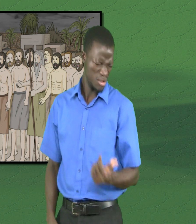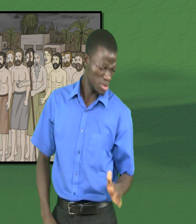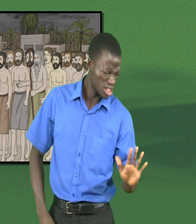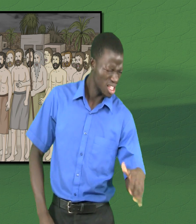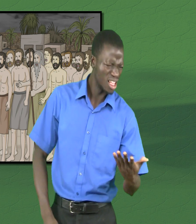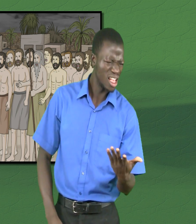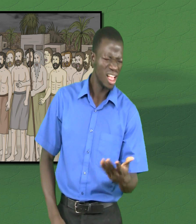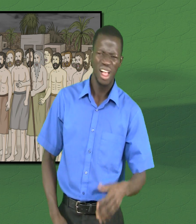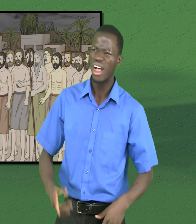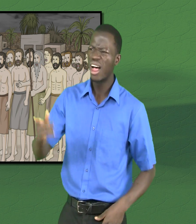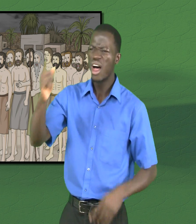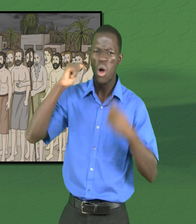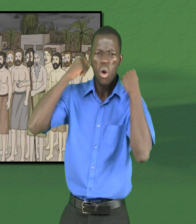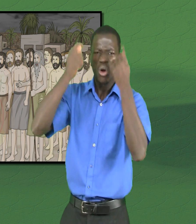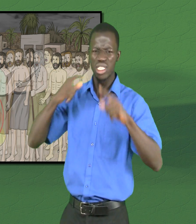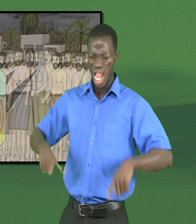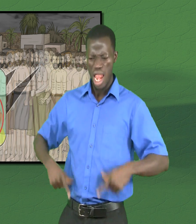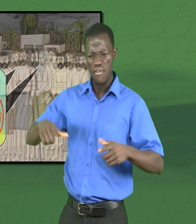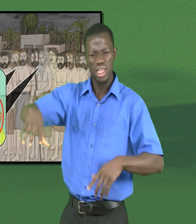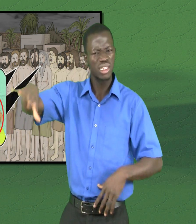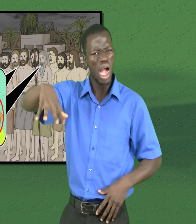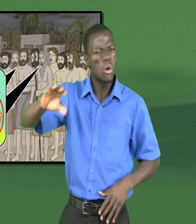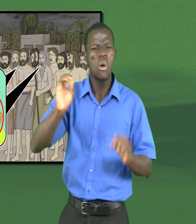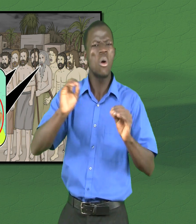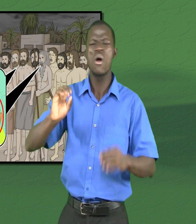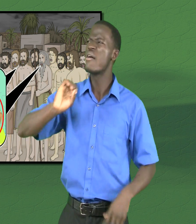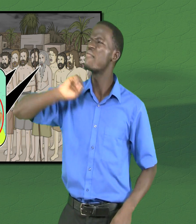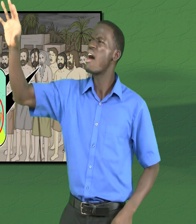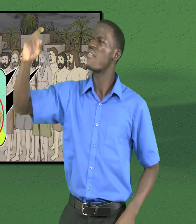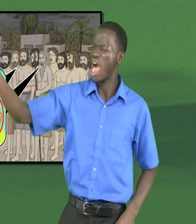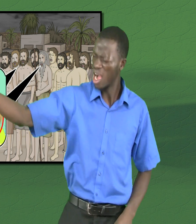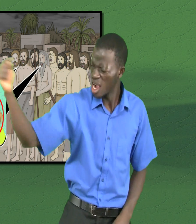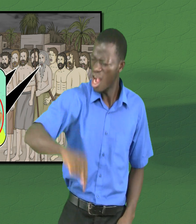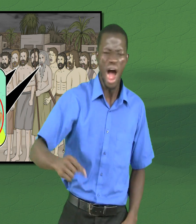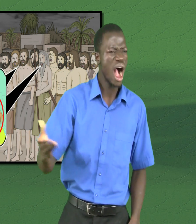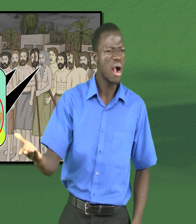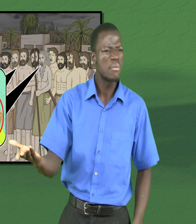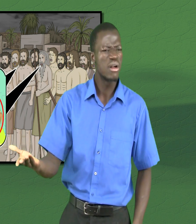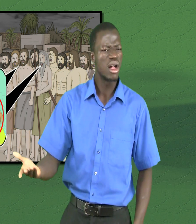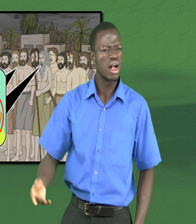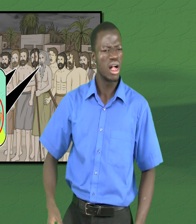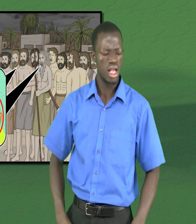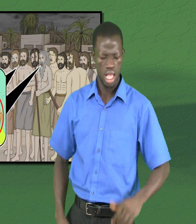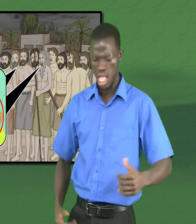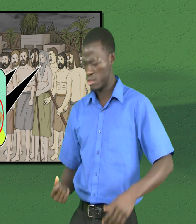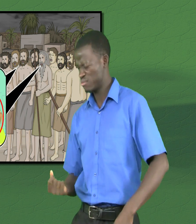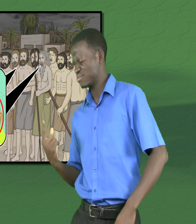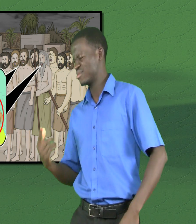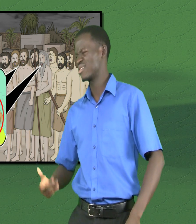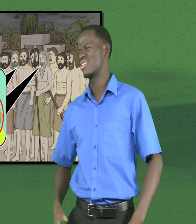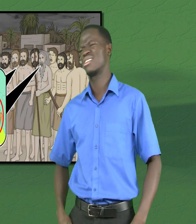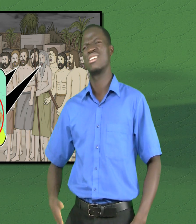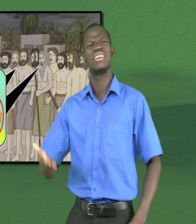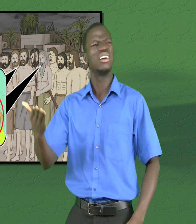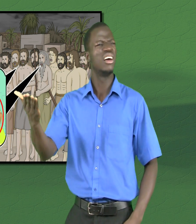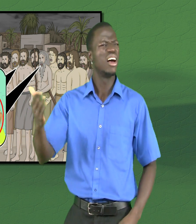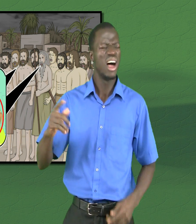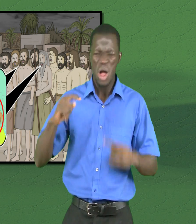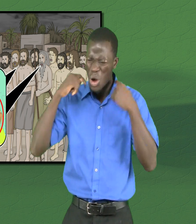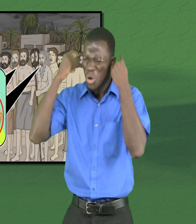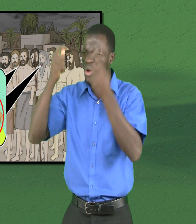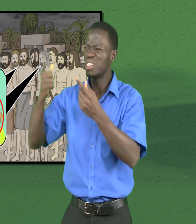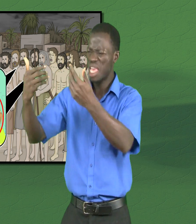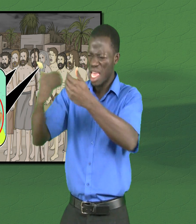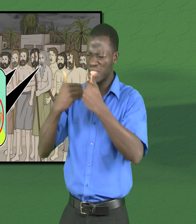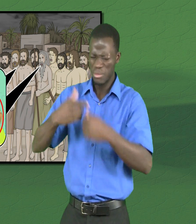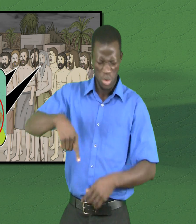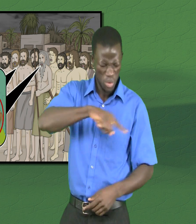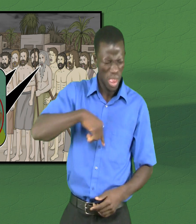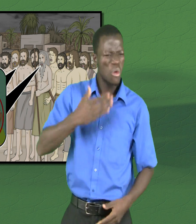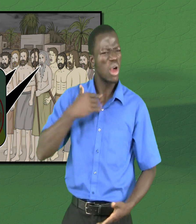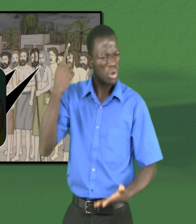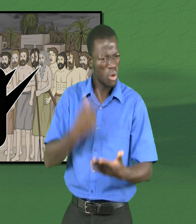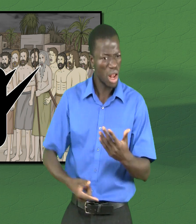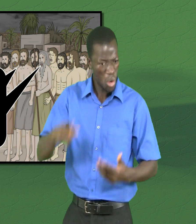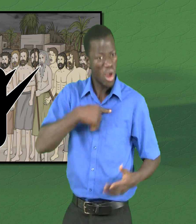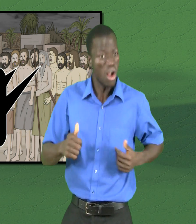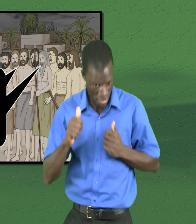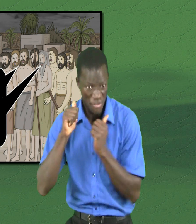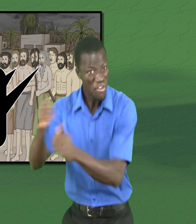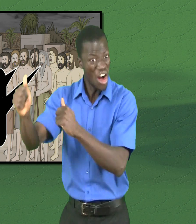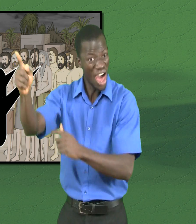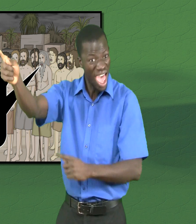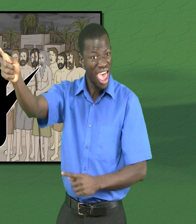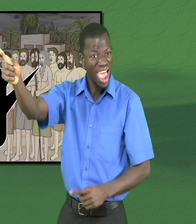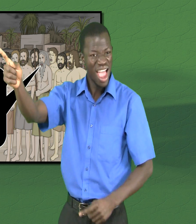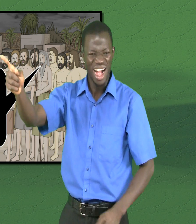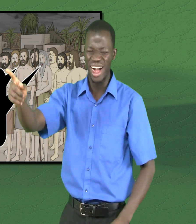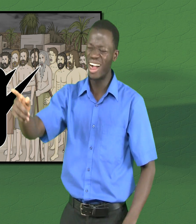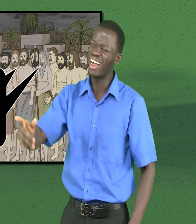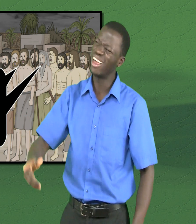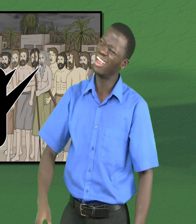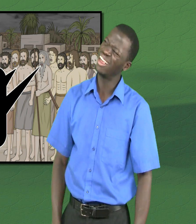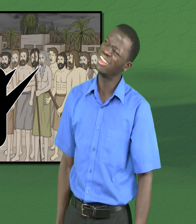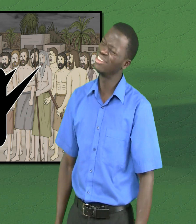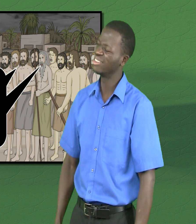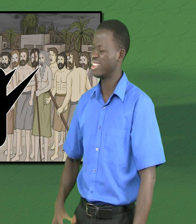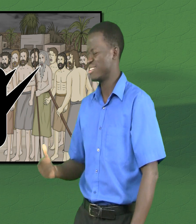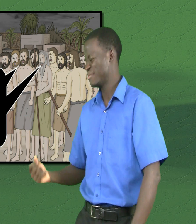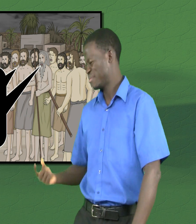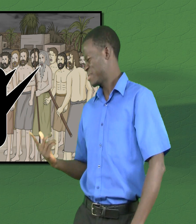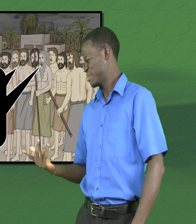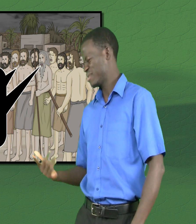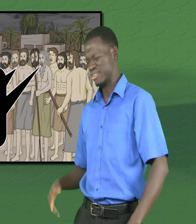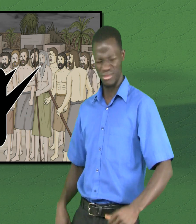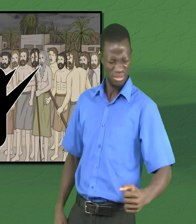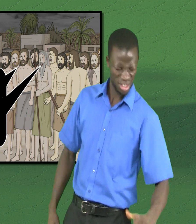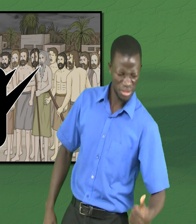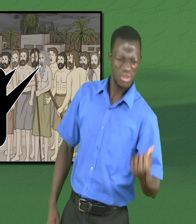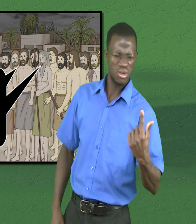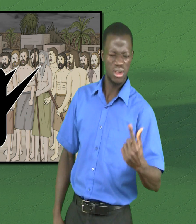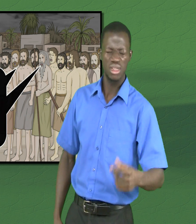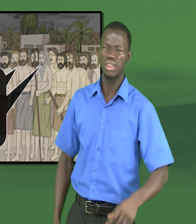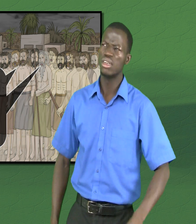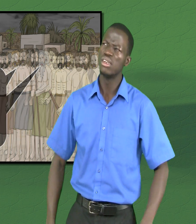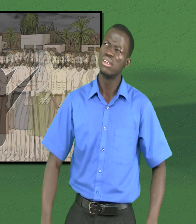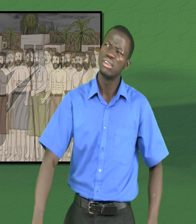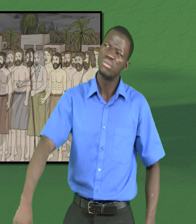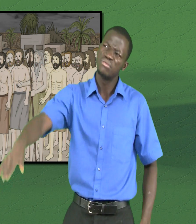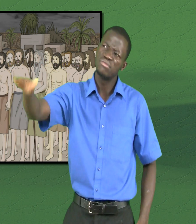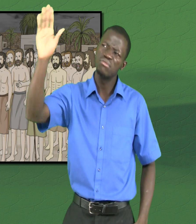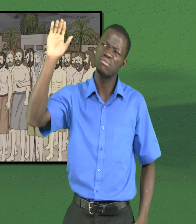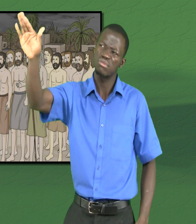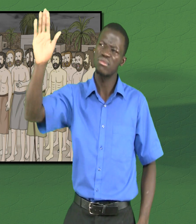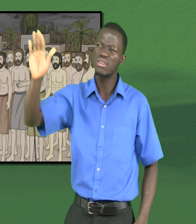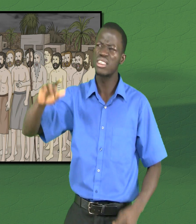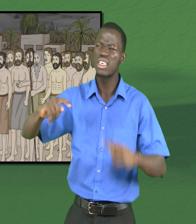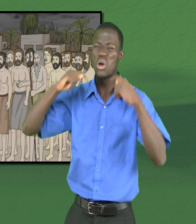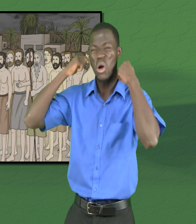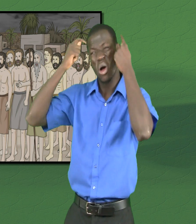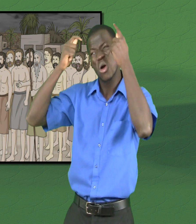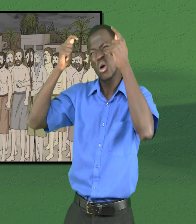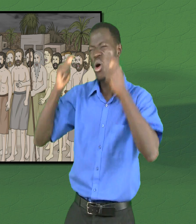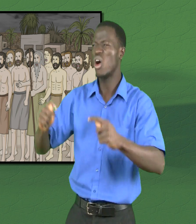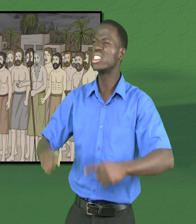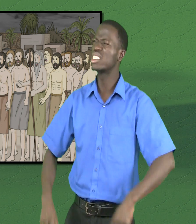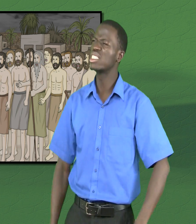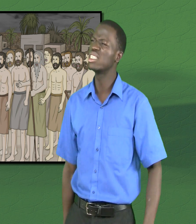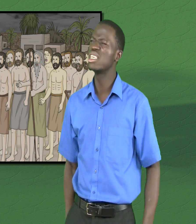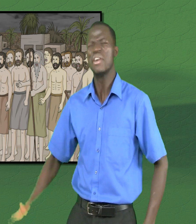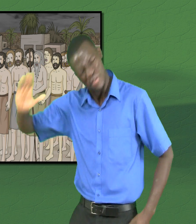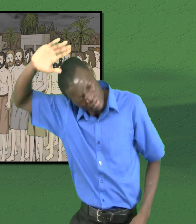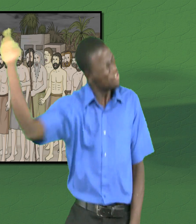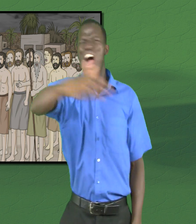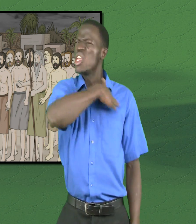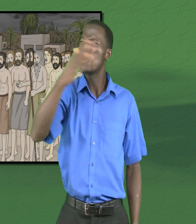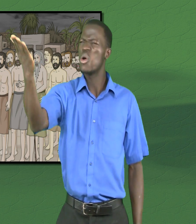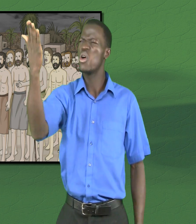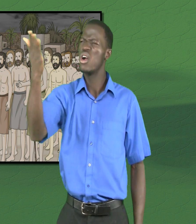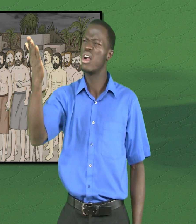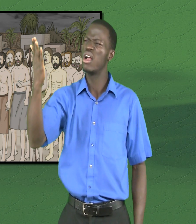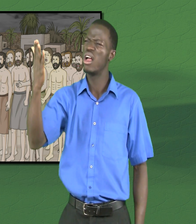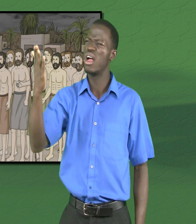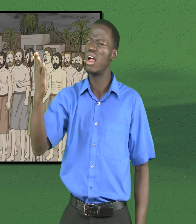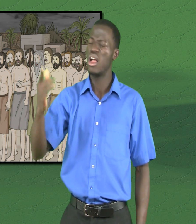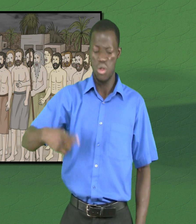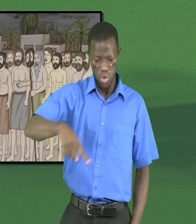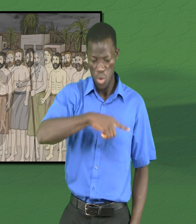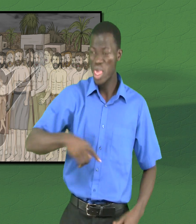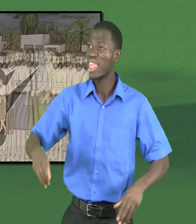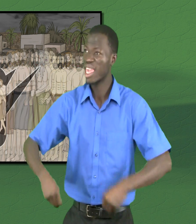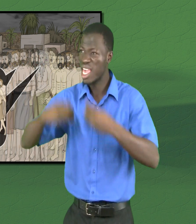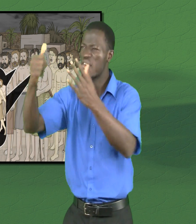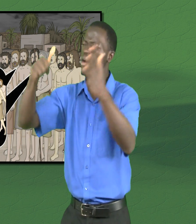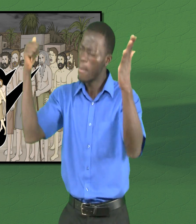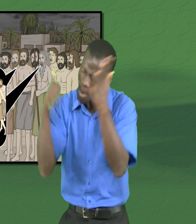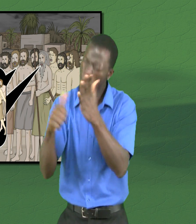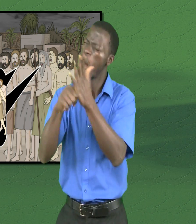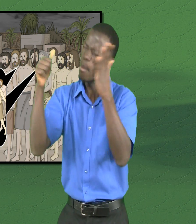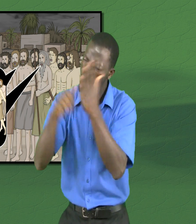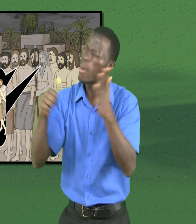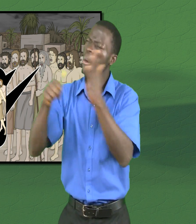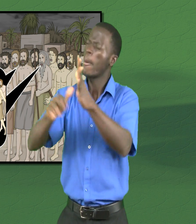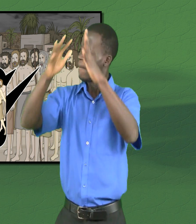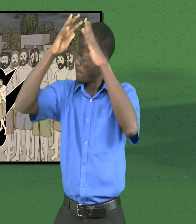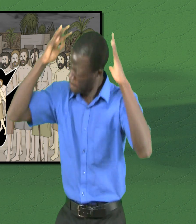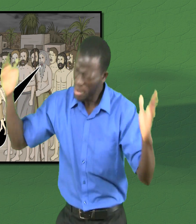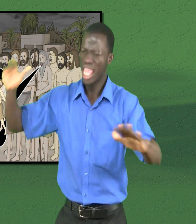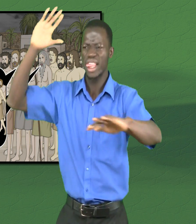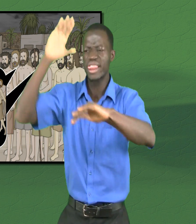And they declared, “This one came here as a foreigner, and he is already acting like a judge!